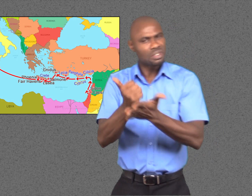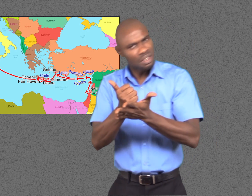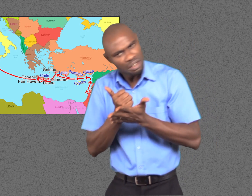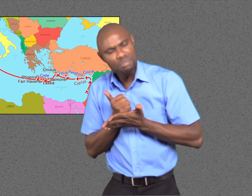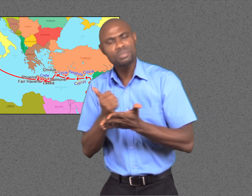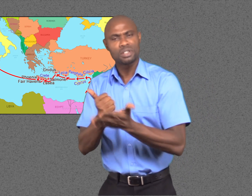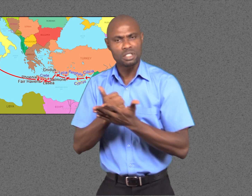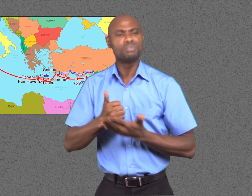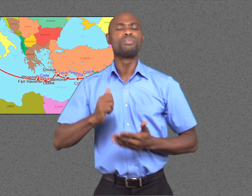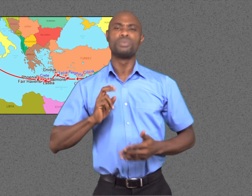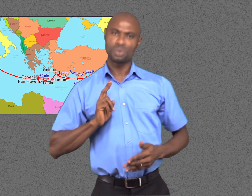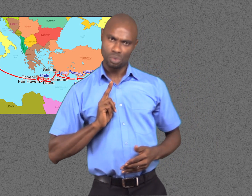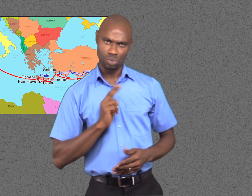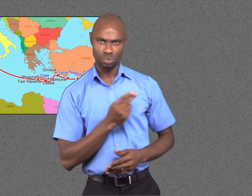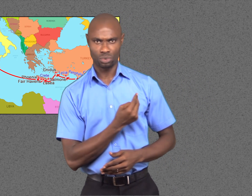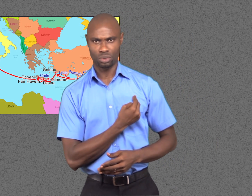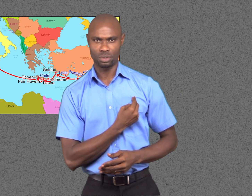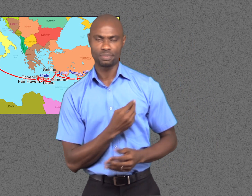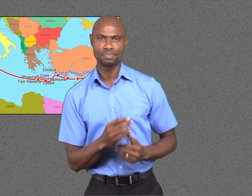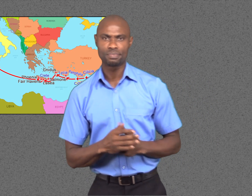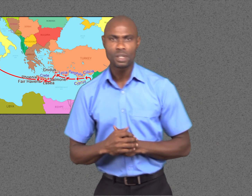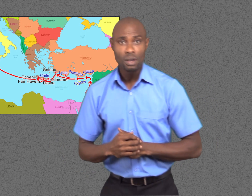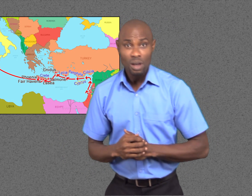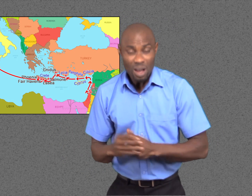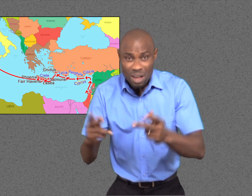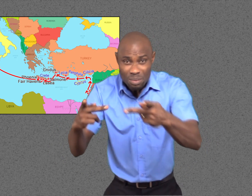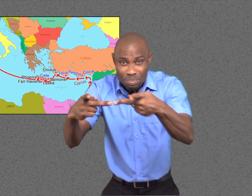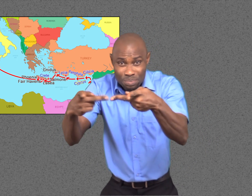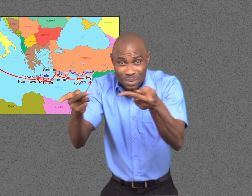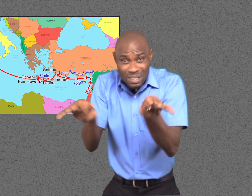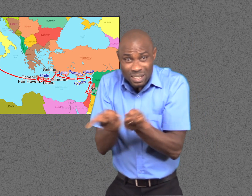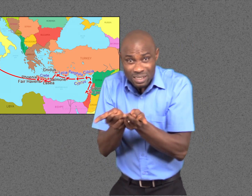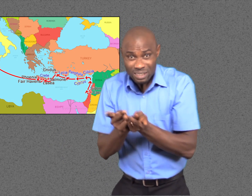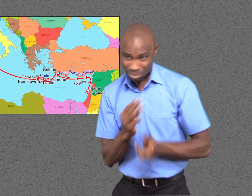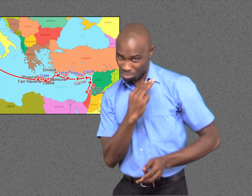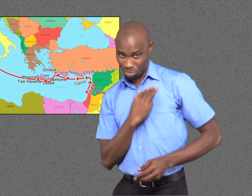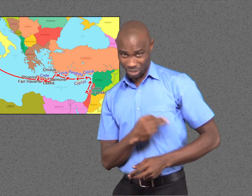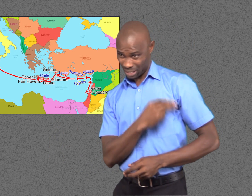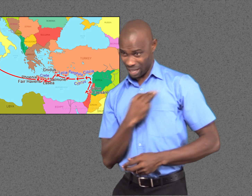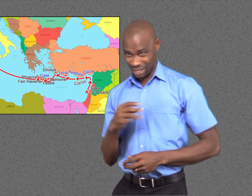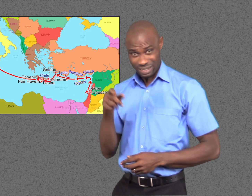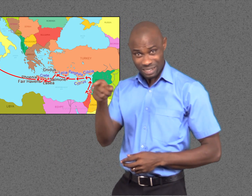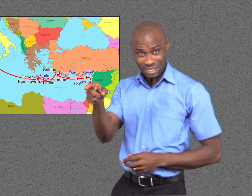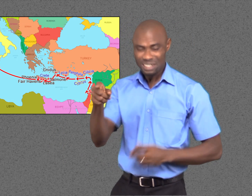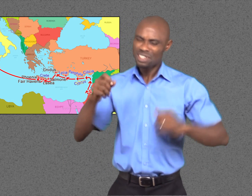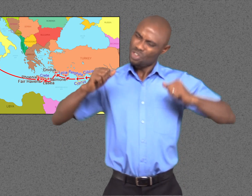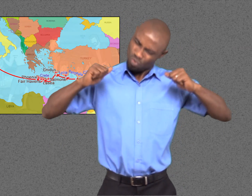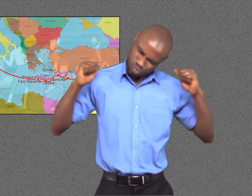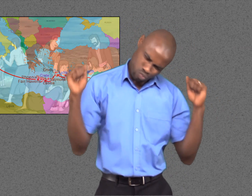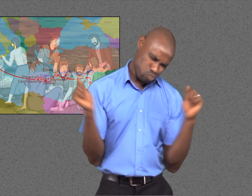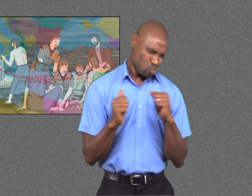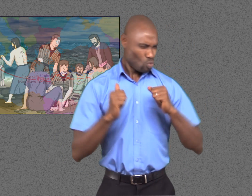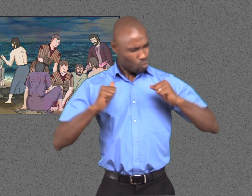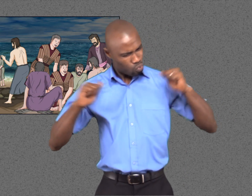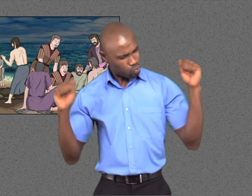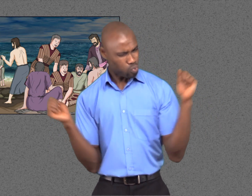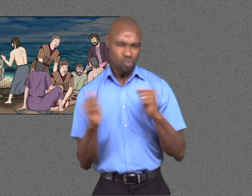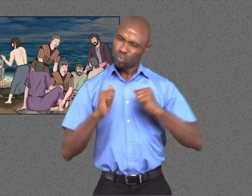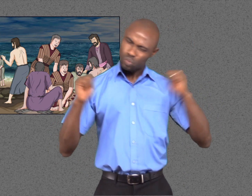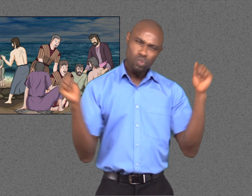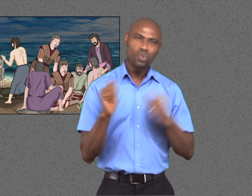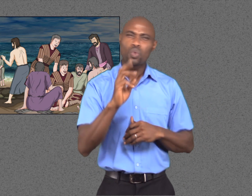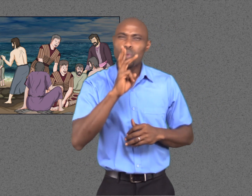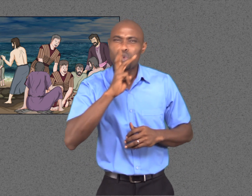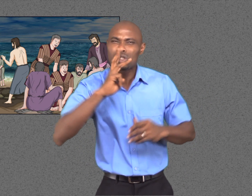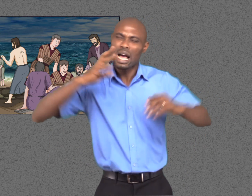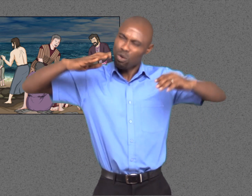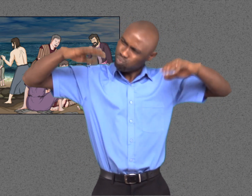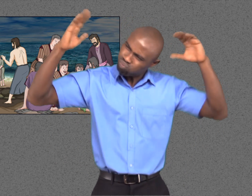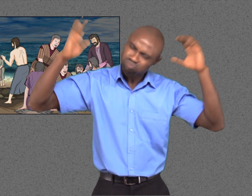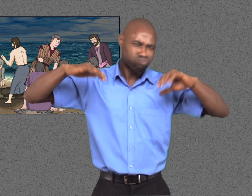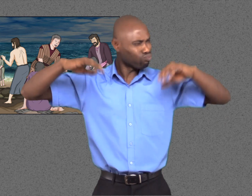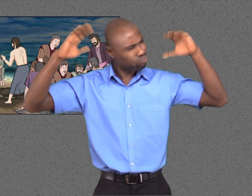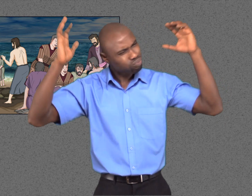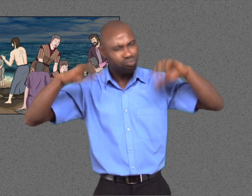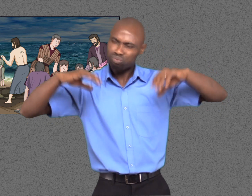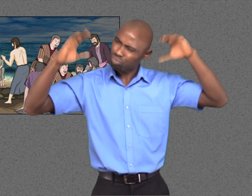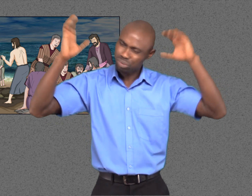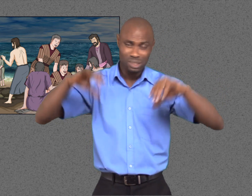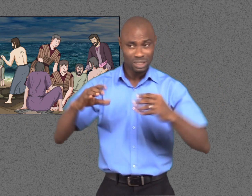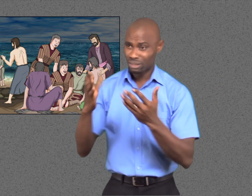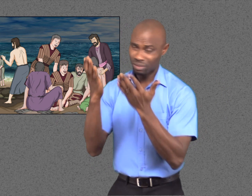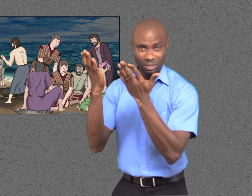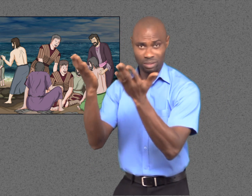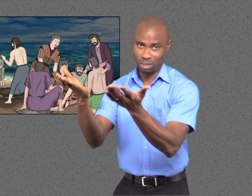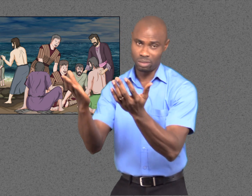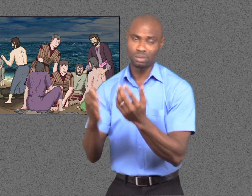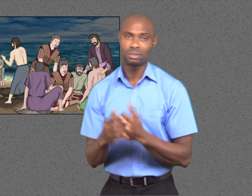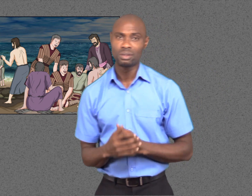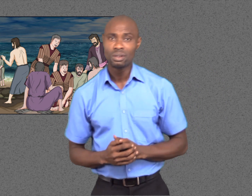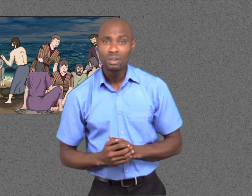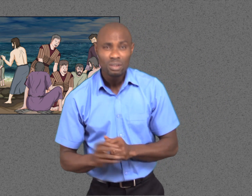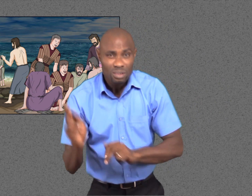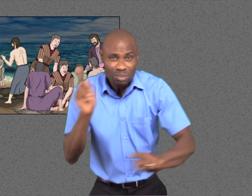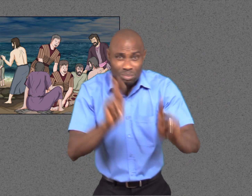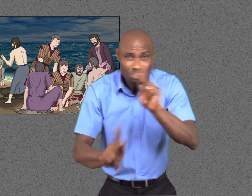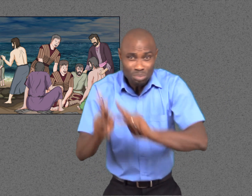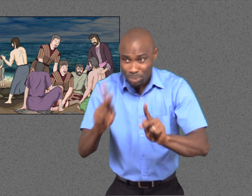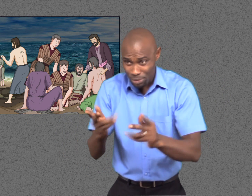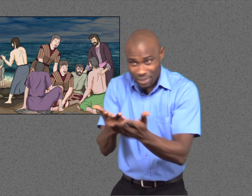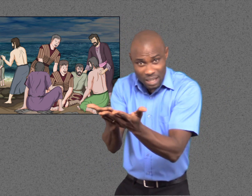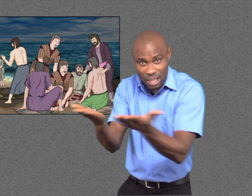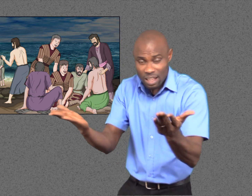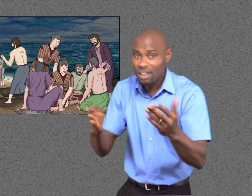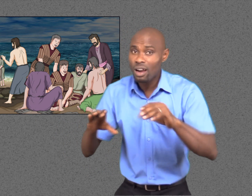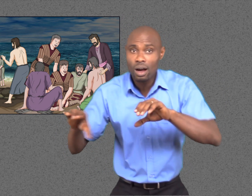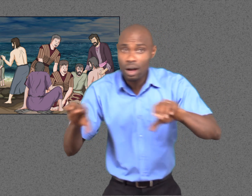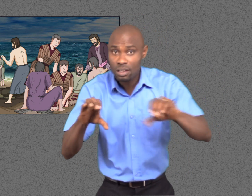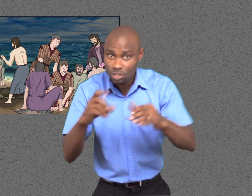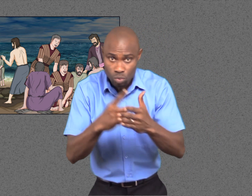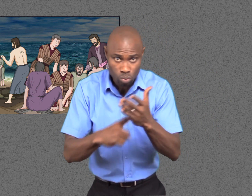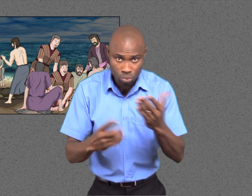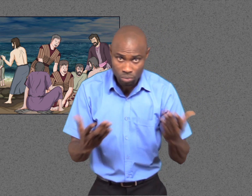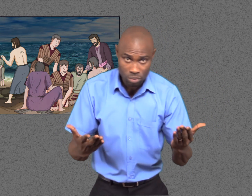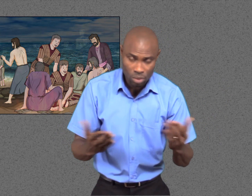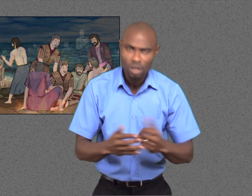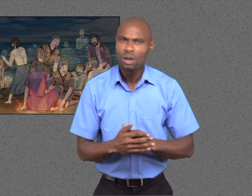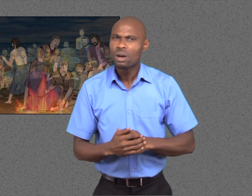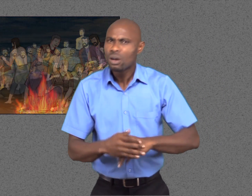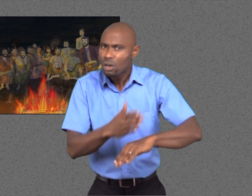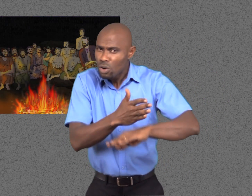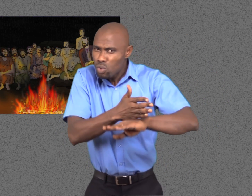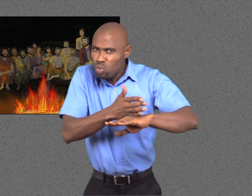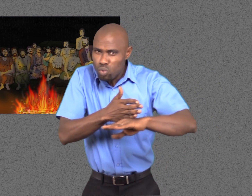The islanders showed us extraordinary kindness.